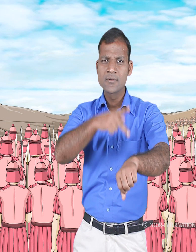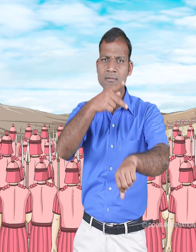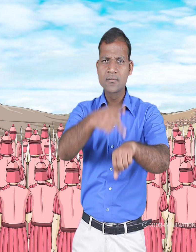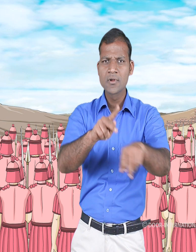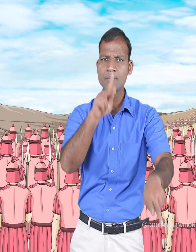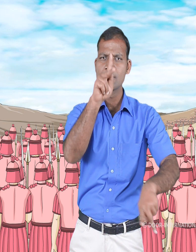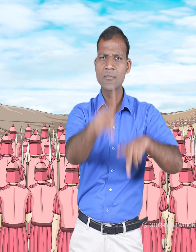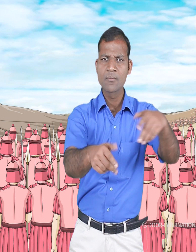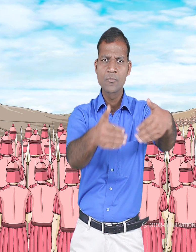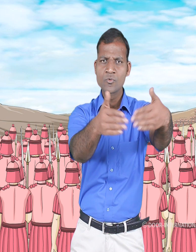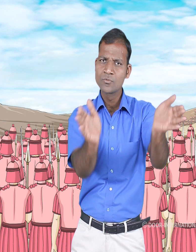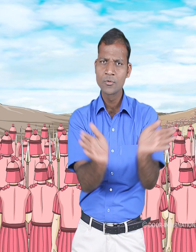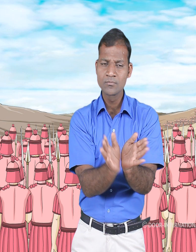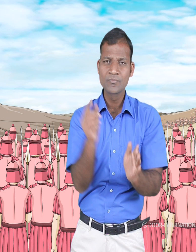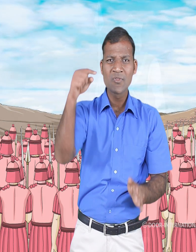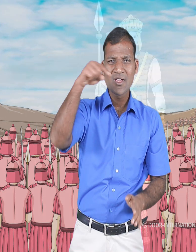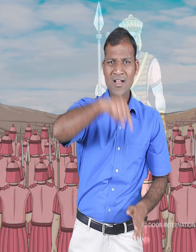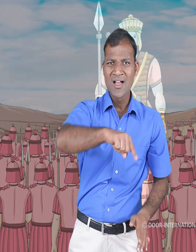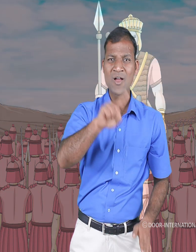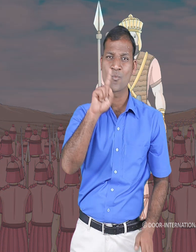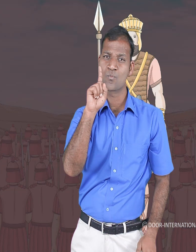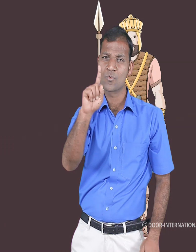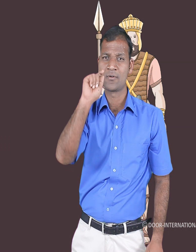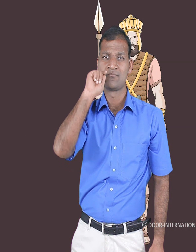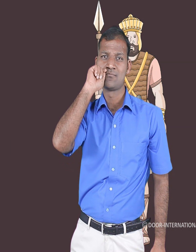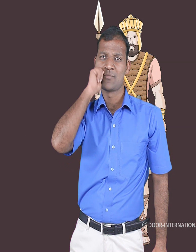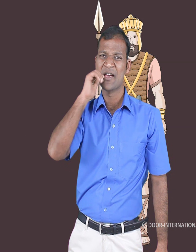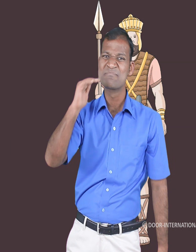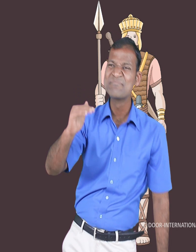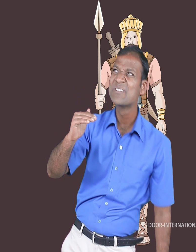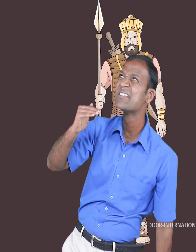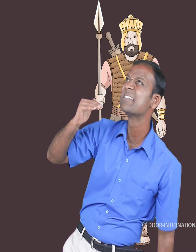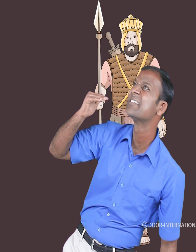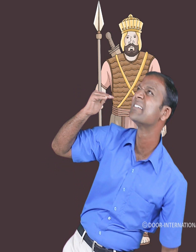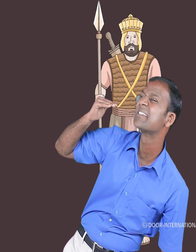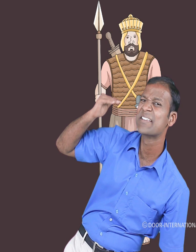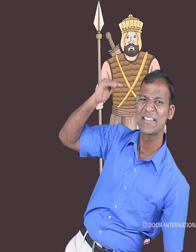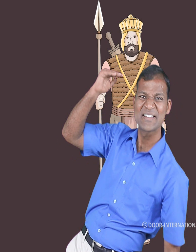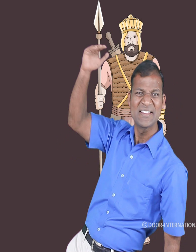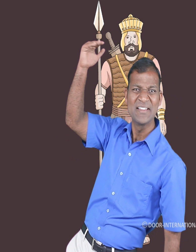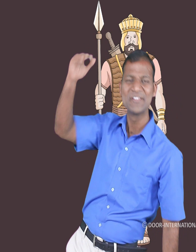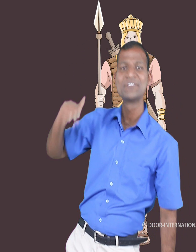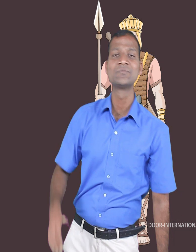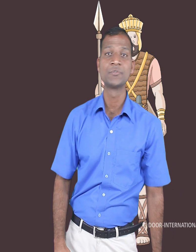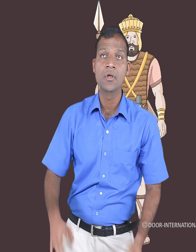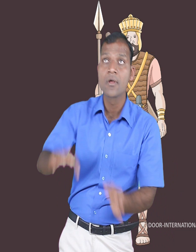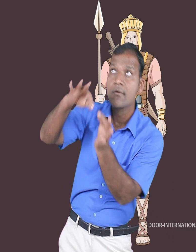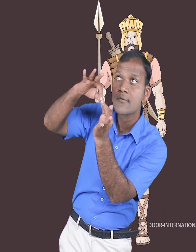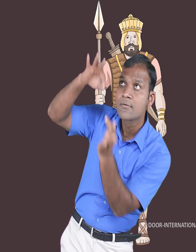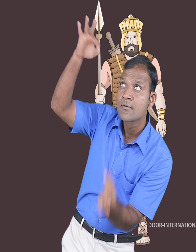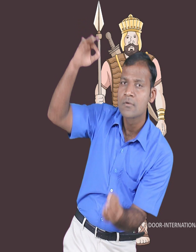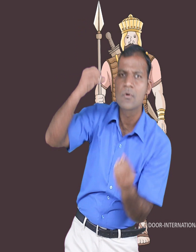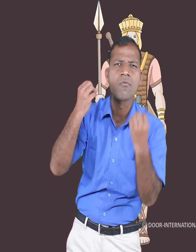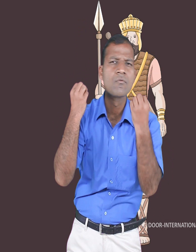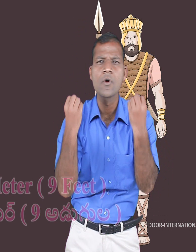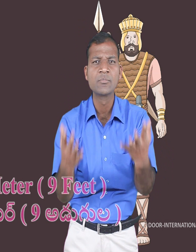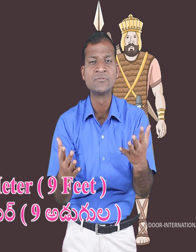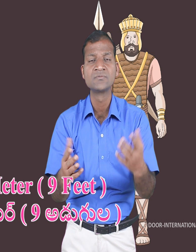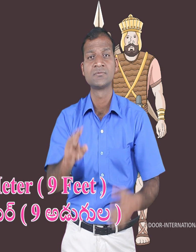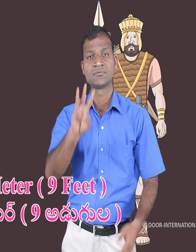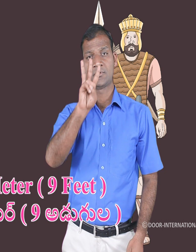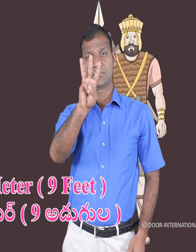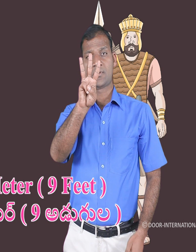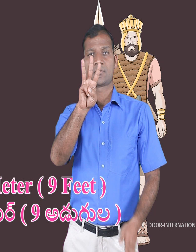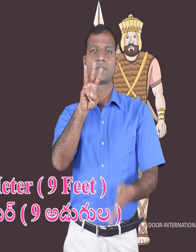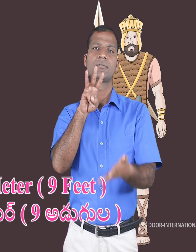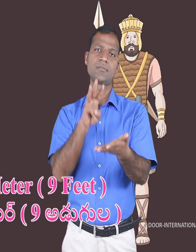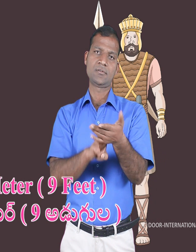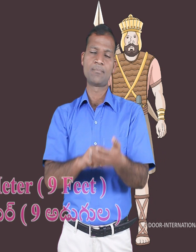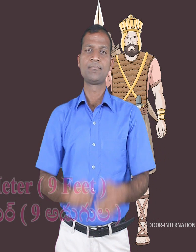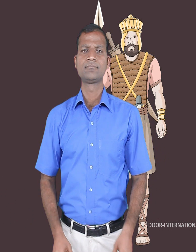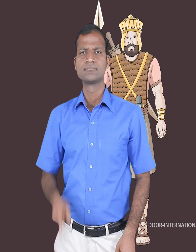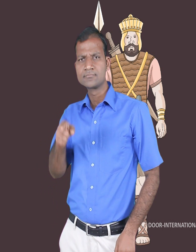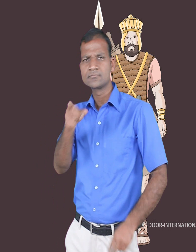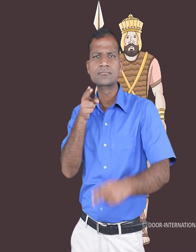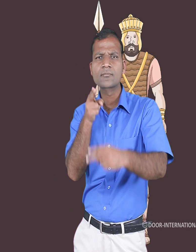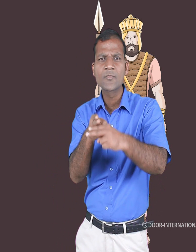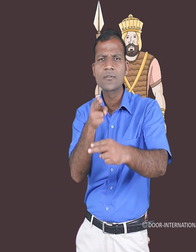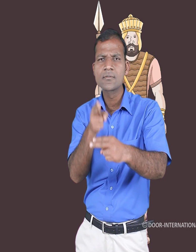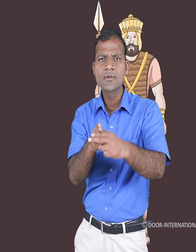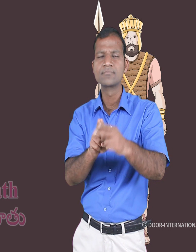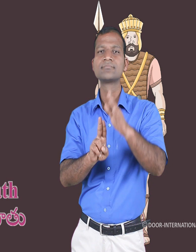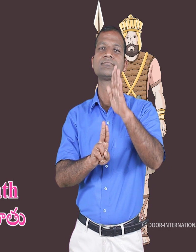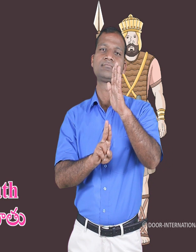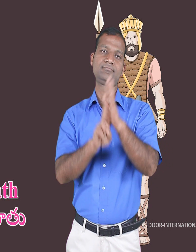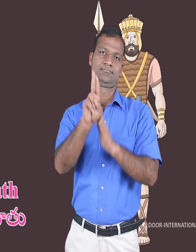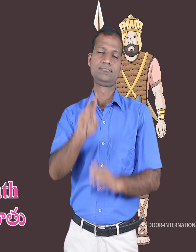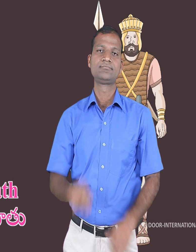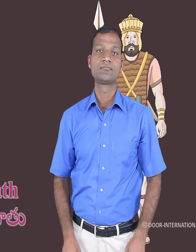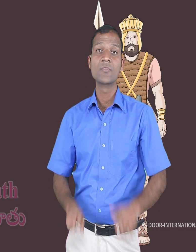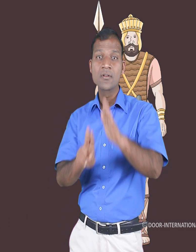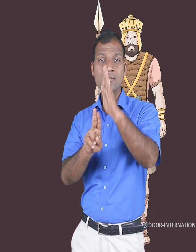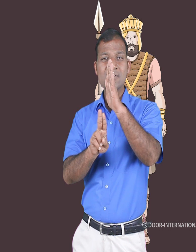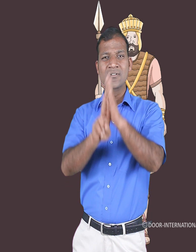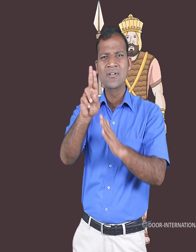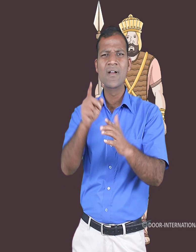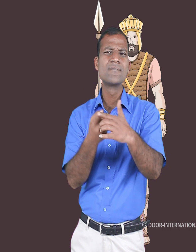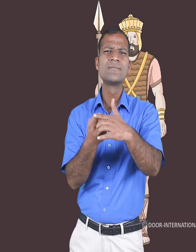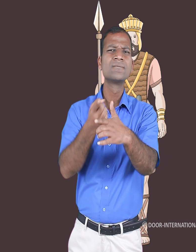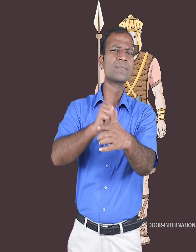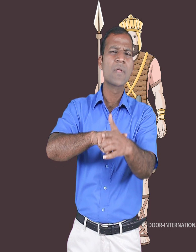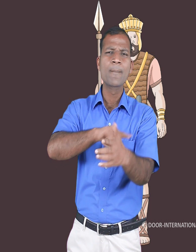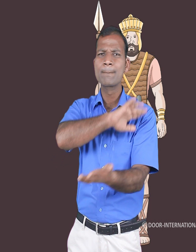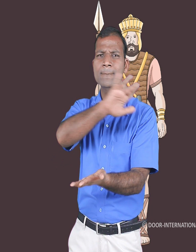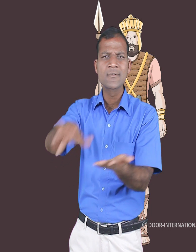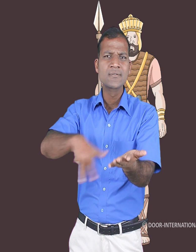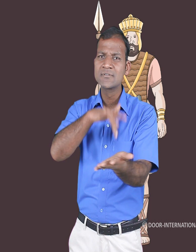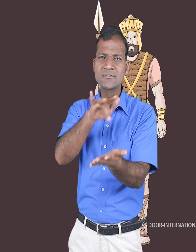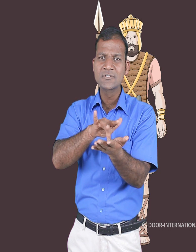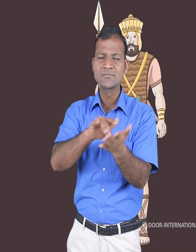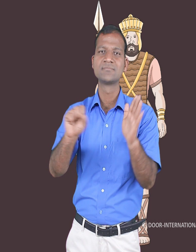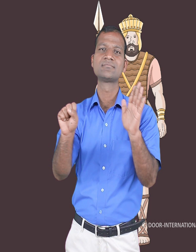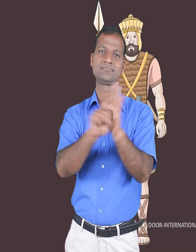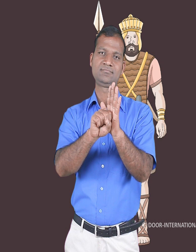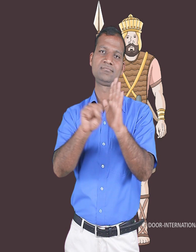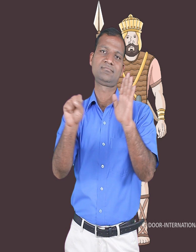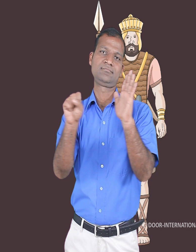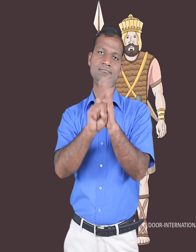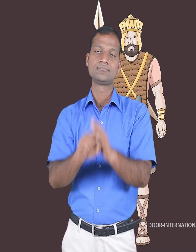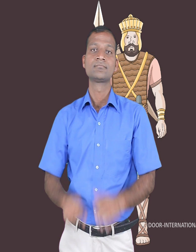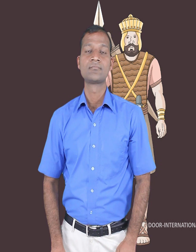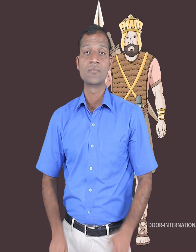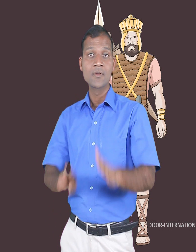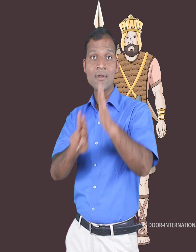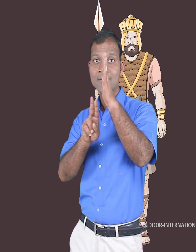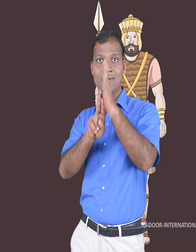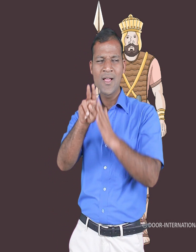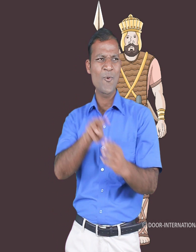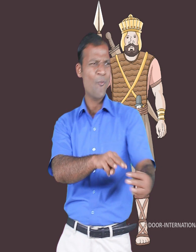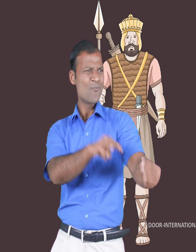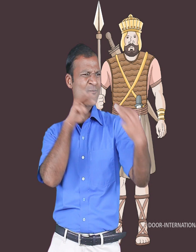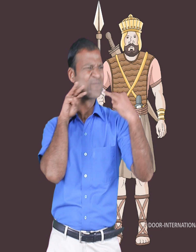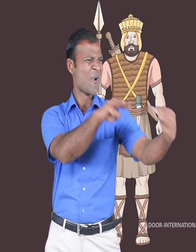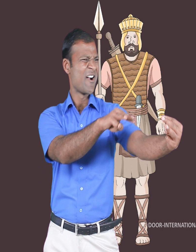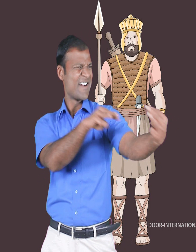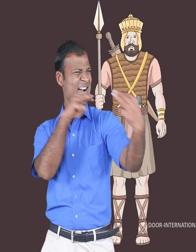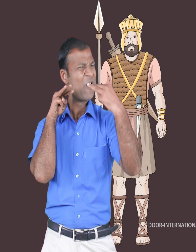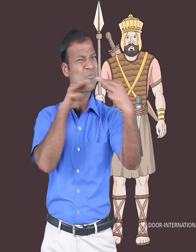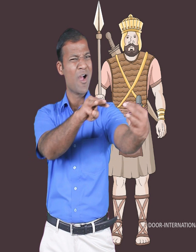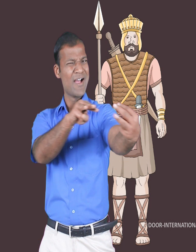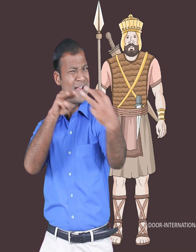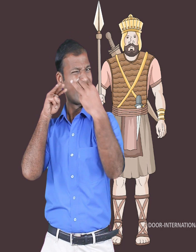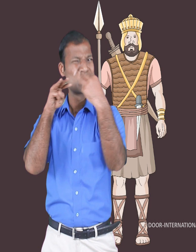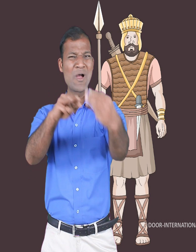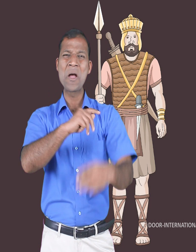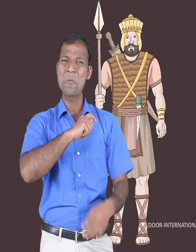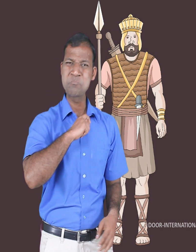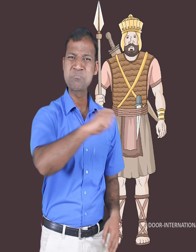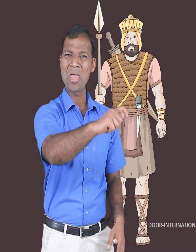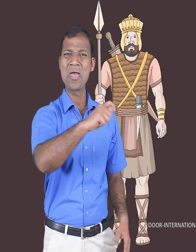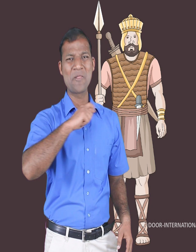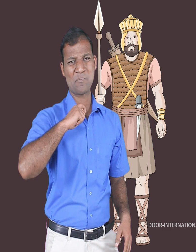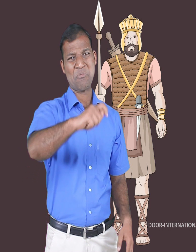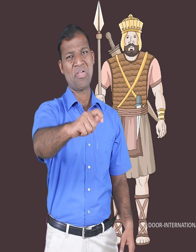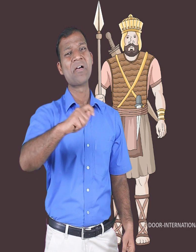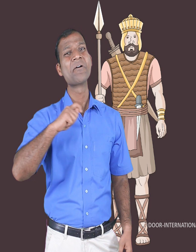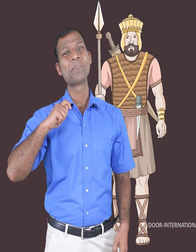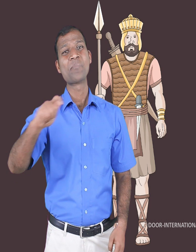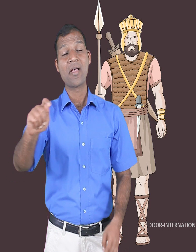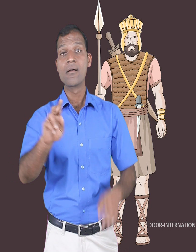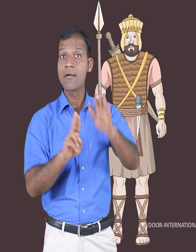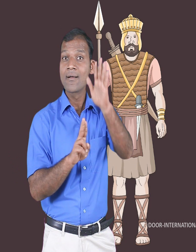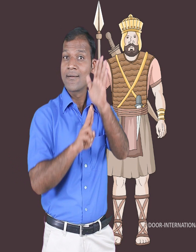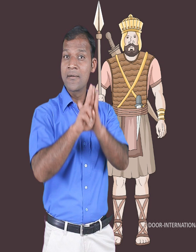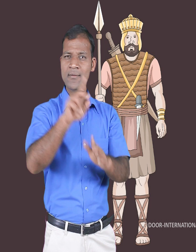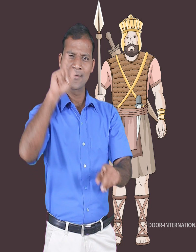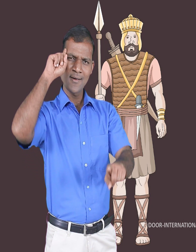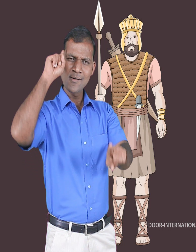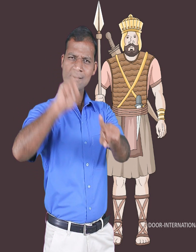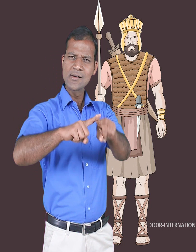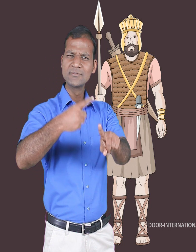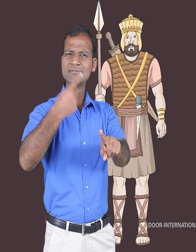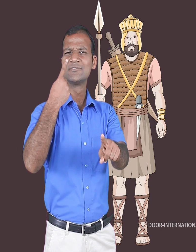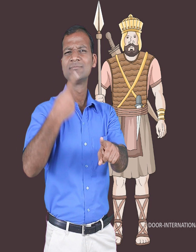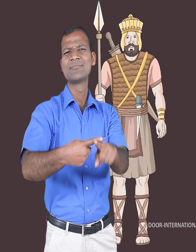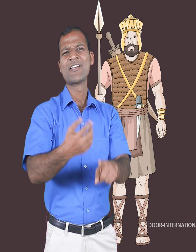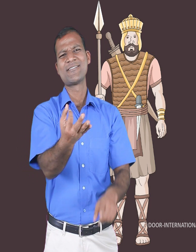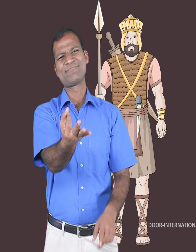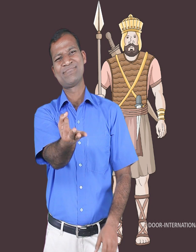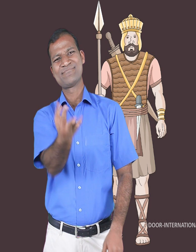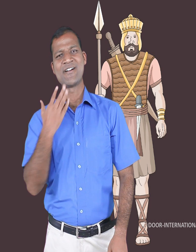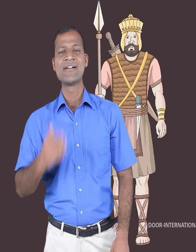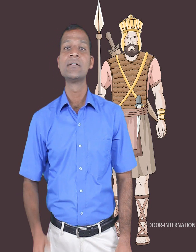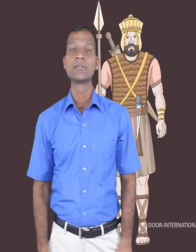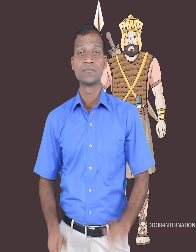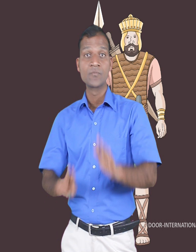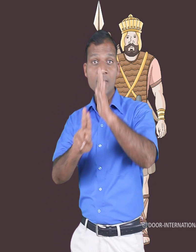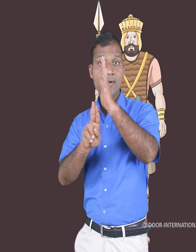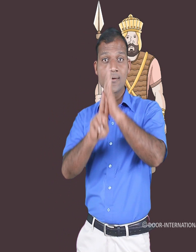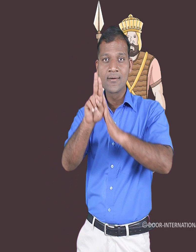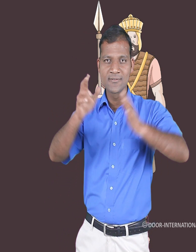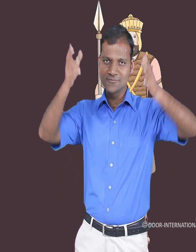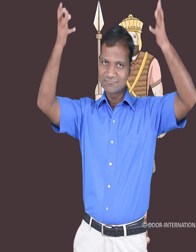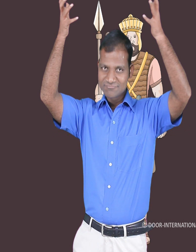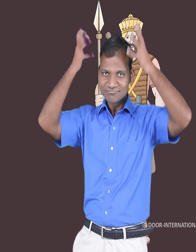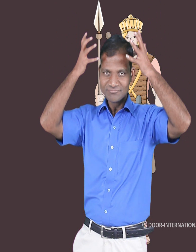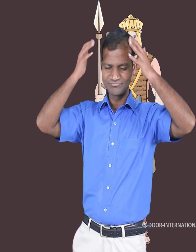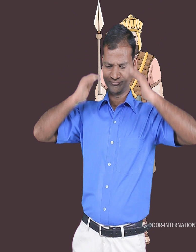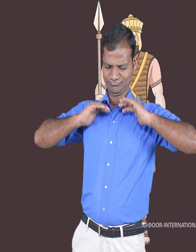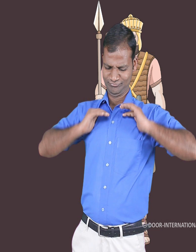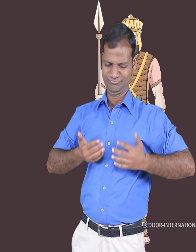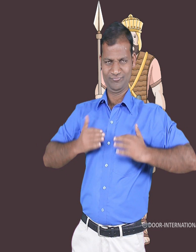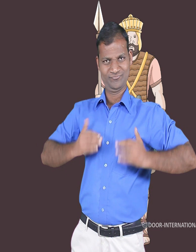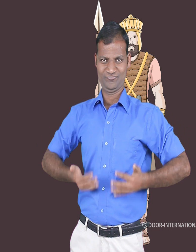Then a champion named Goliath, who was from Gath, came out from the Philistine camp.